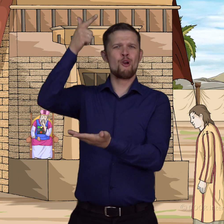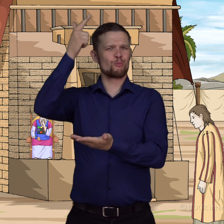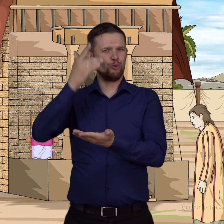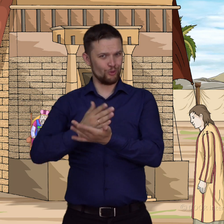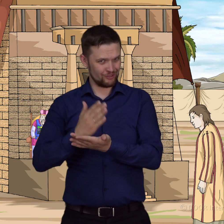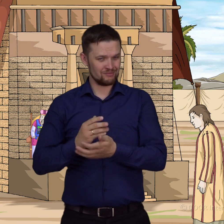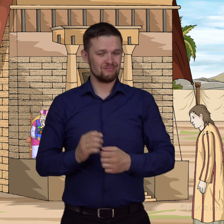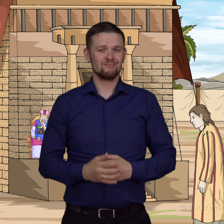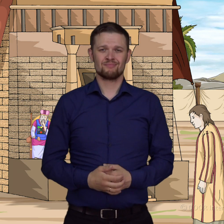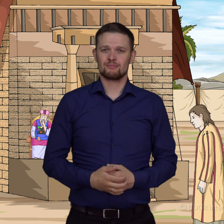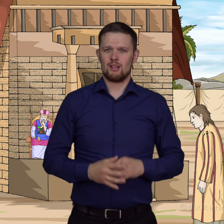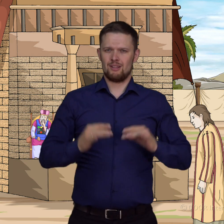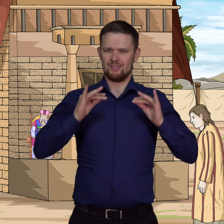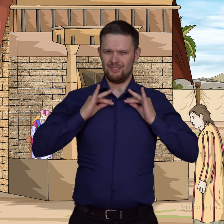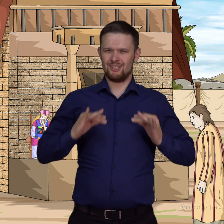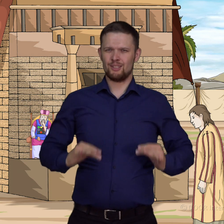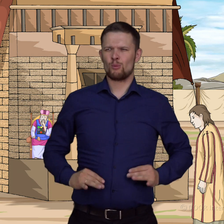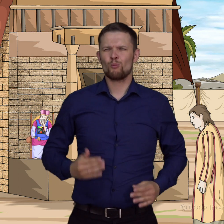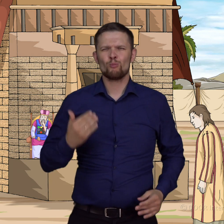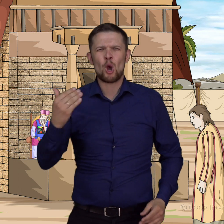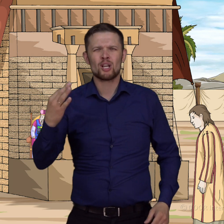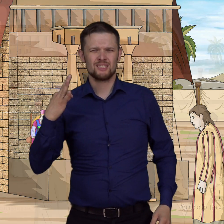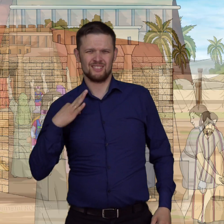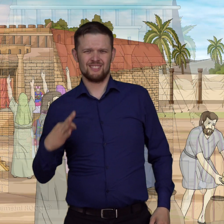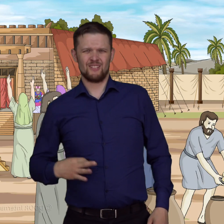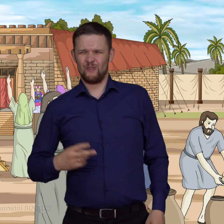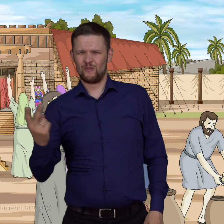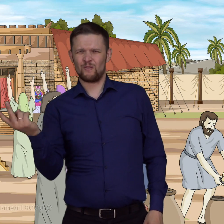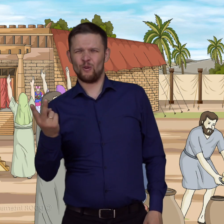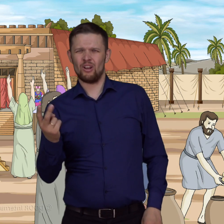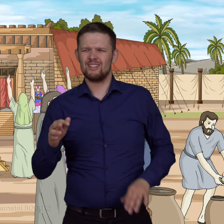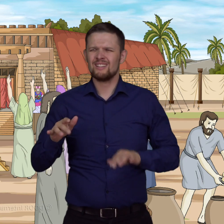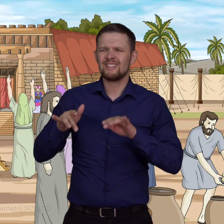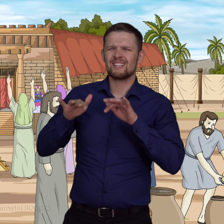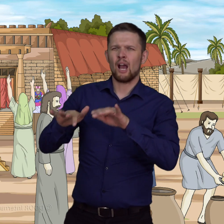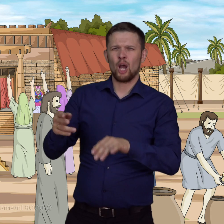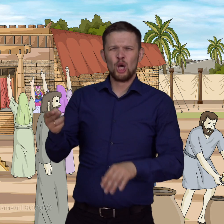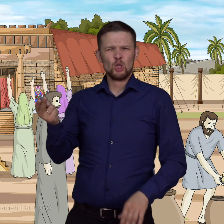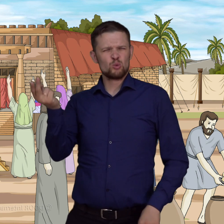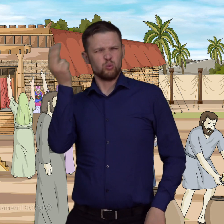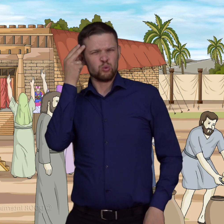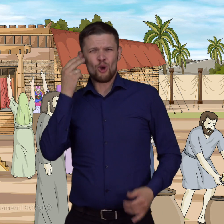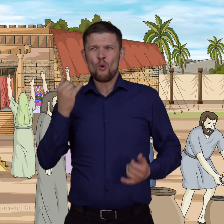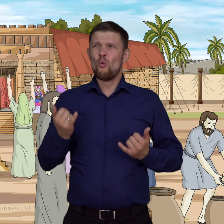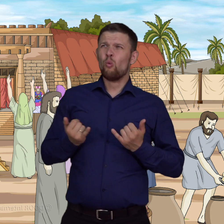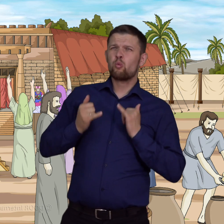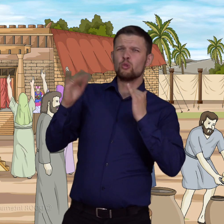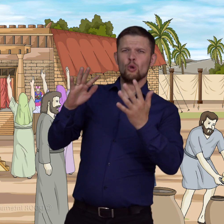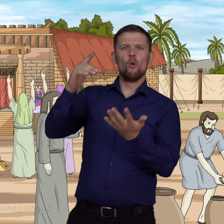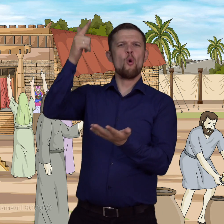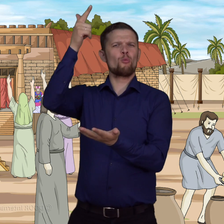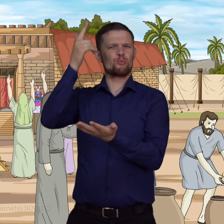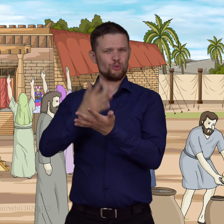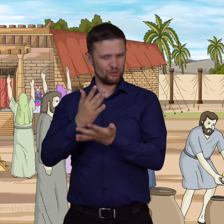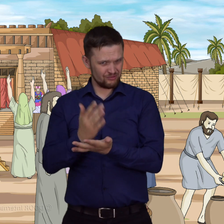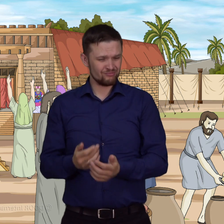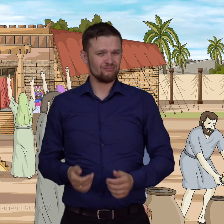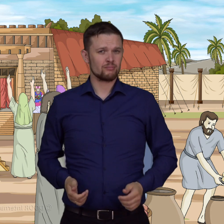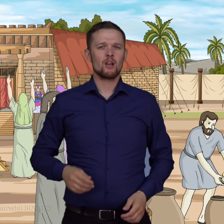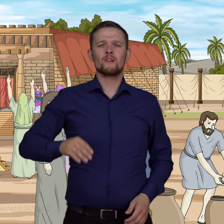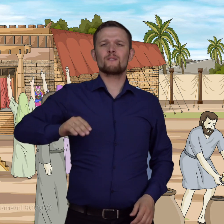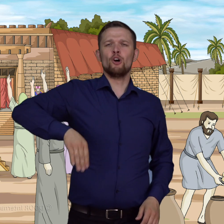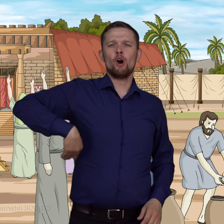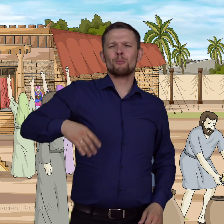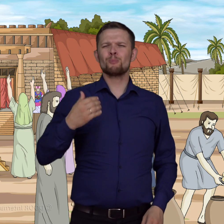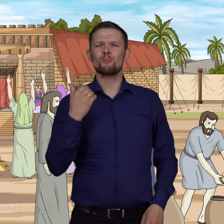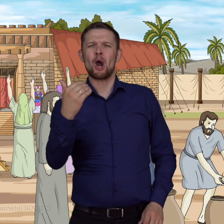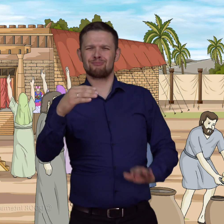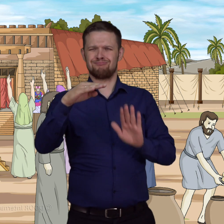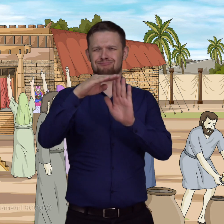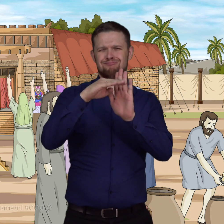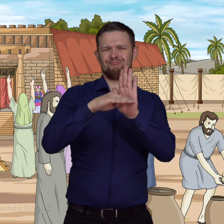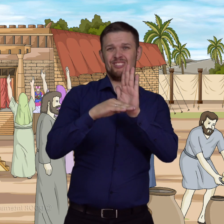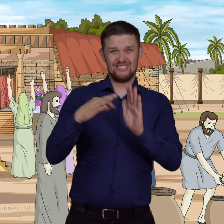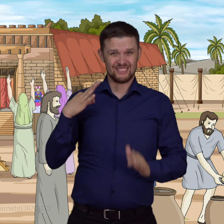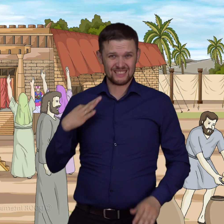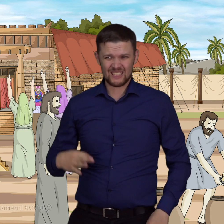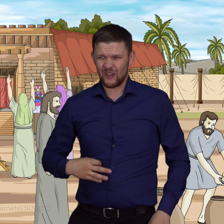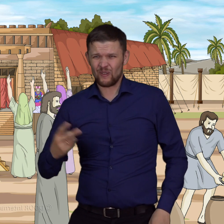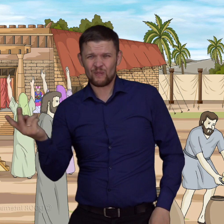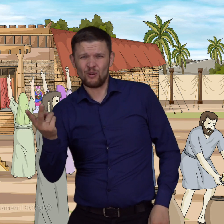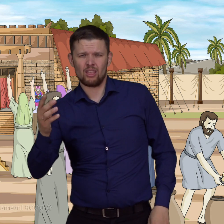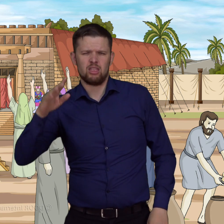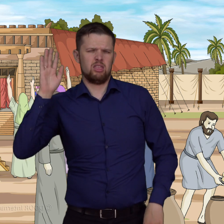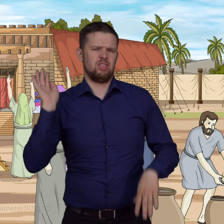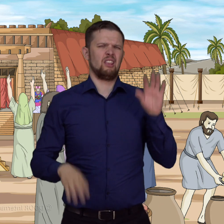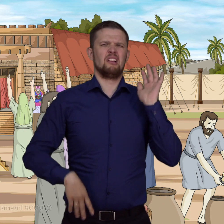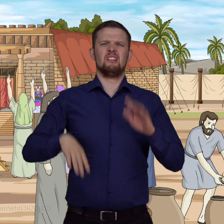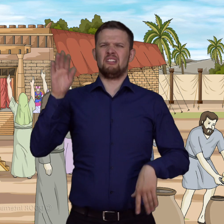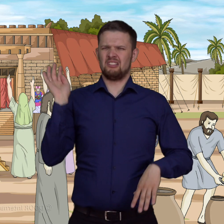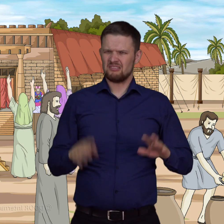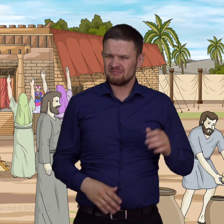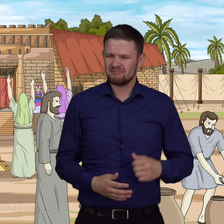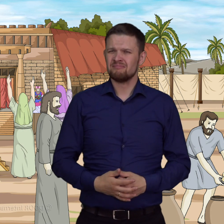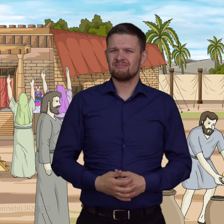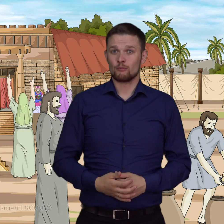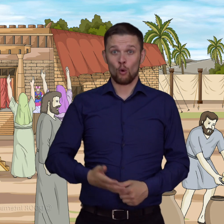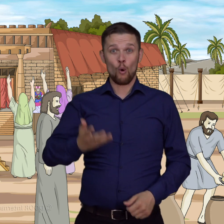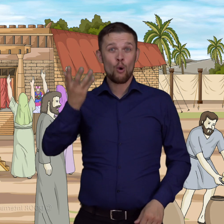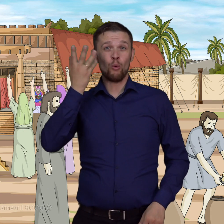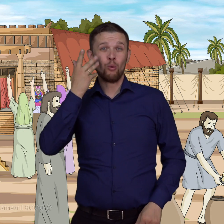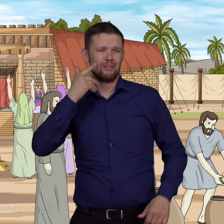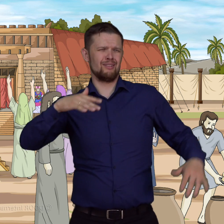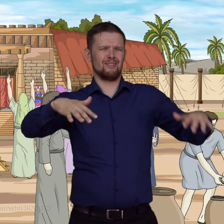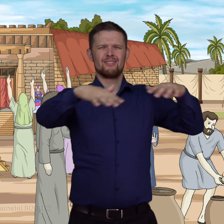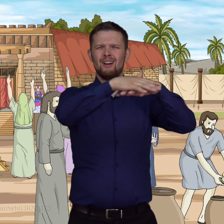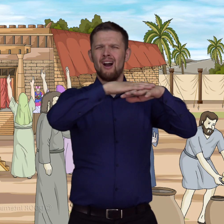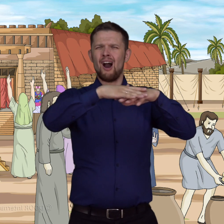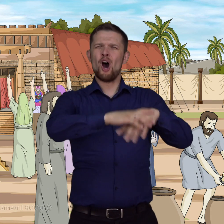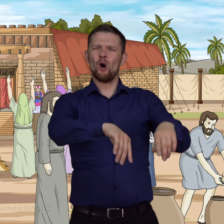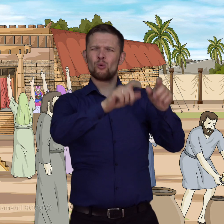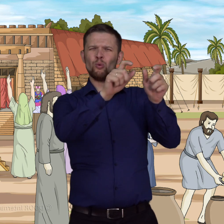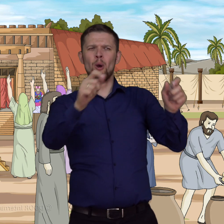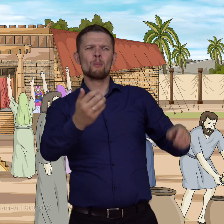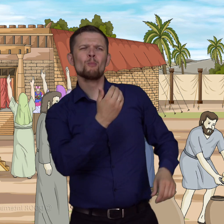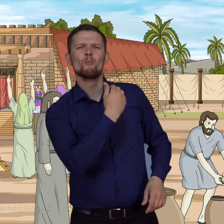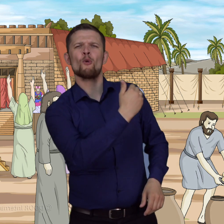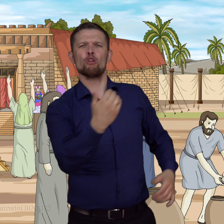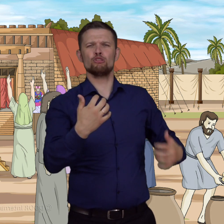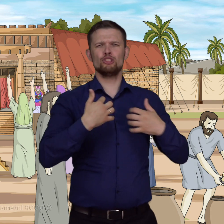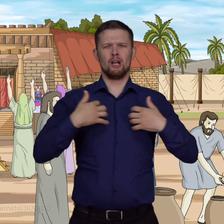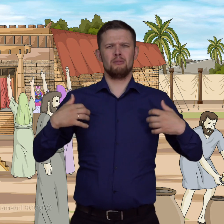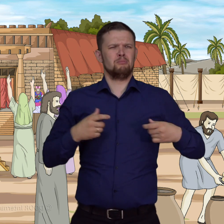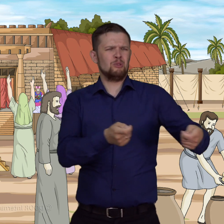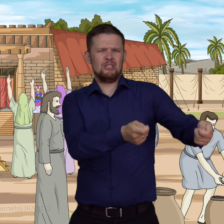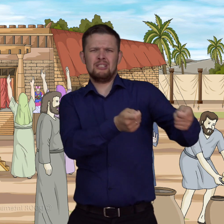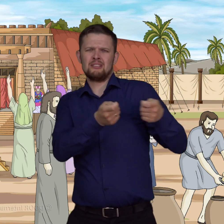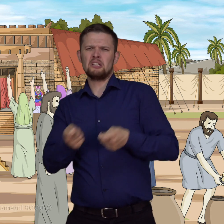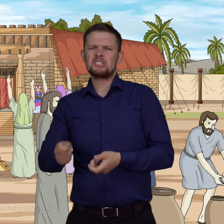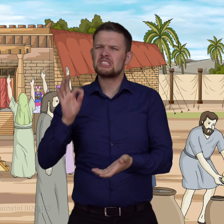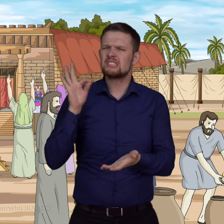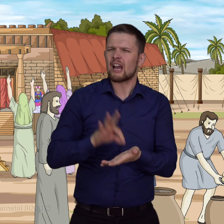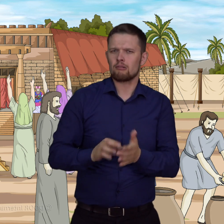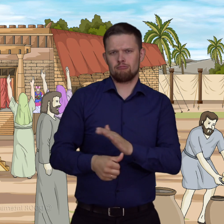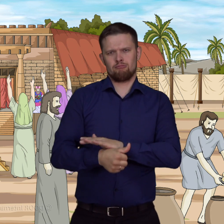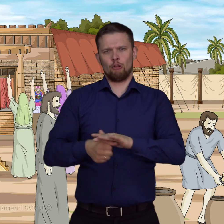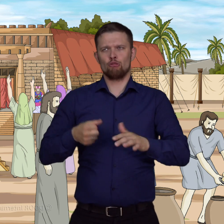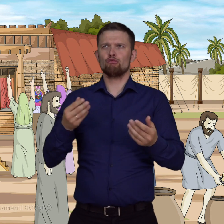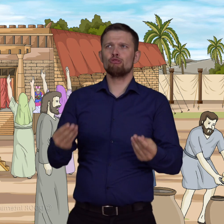Now the sons of Eli were wicked men; they had no regard for the LORD or for the custom of the priests with the people.